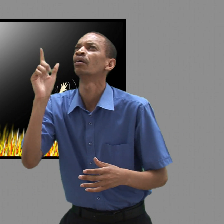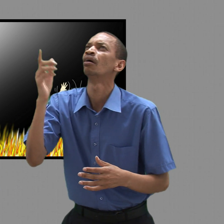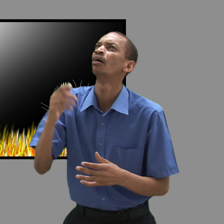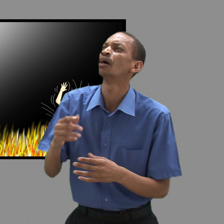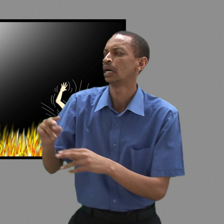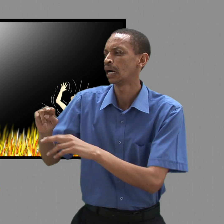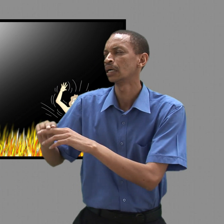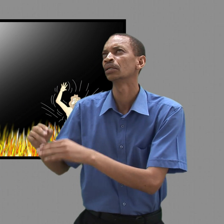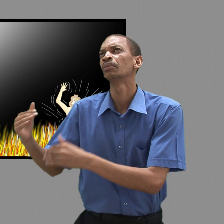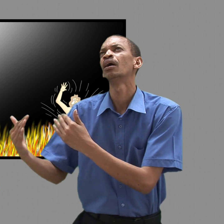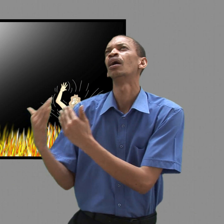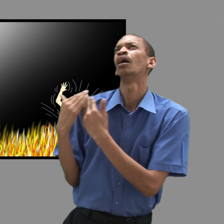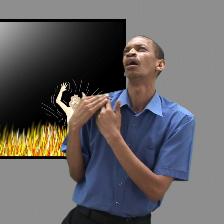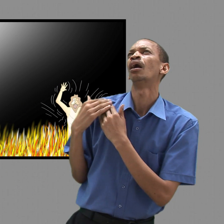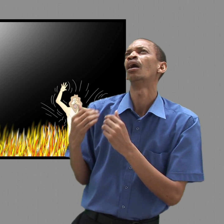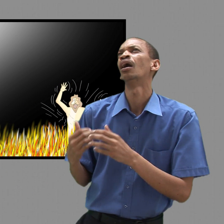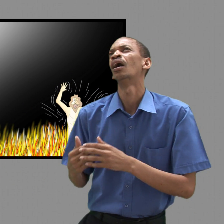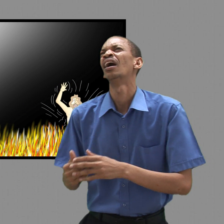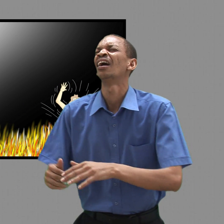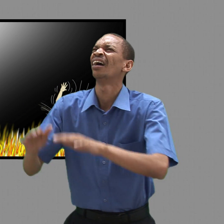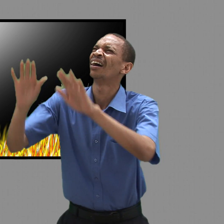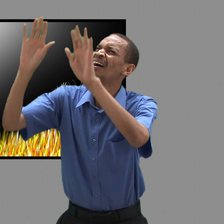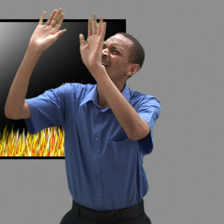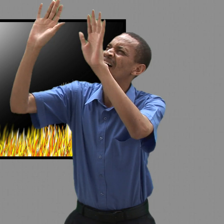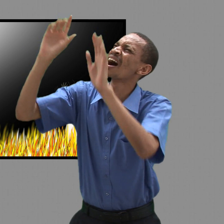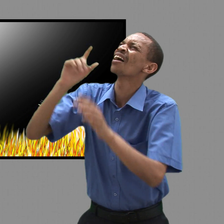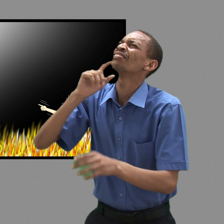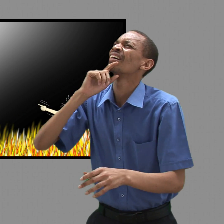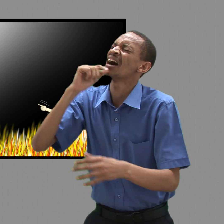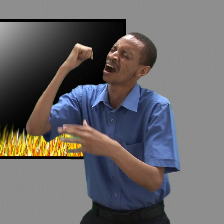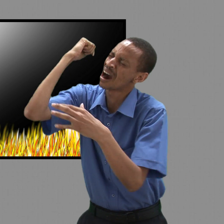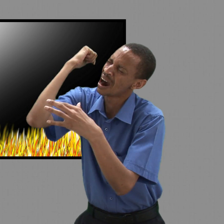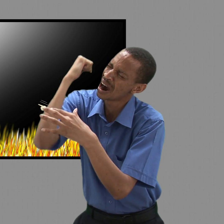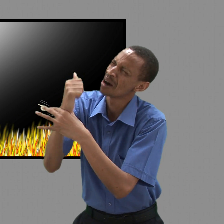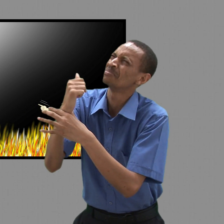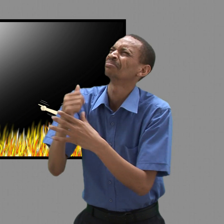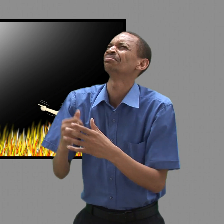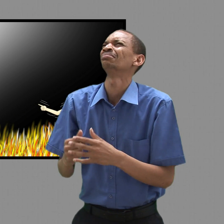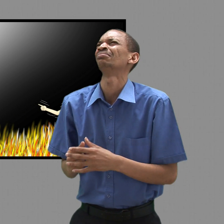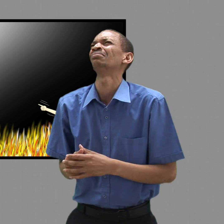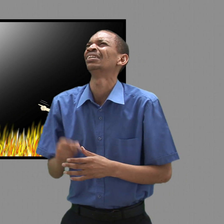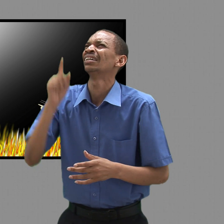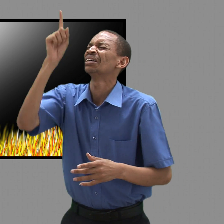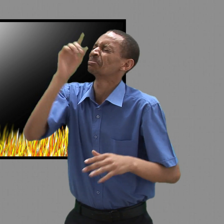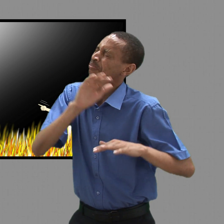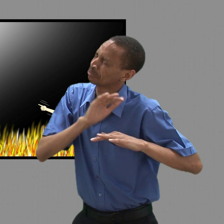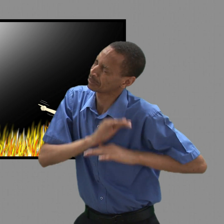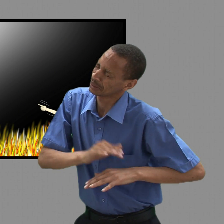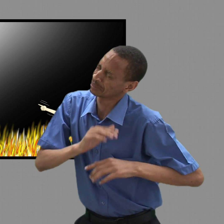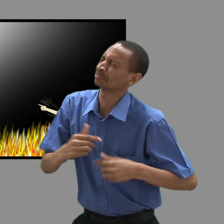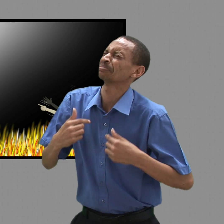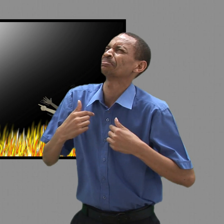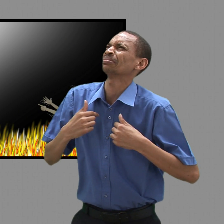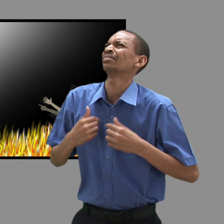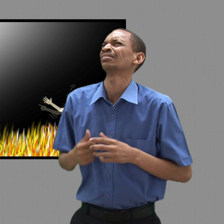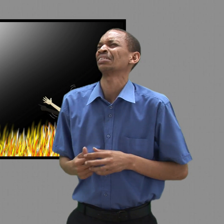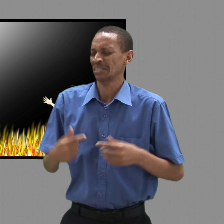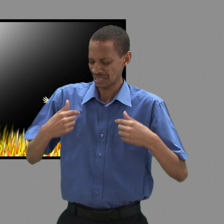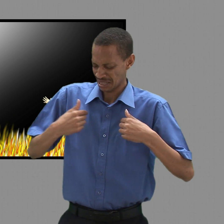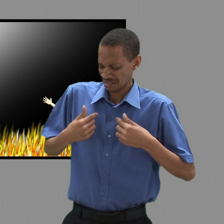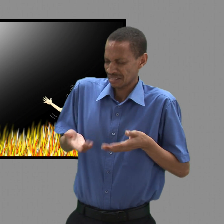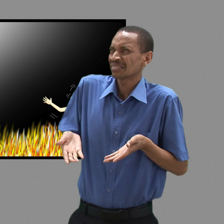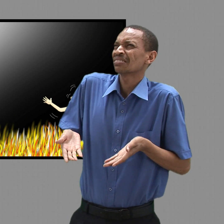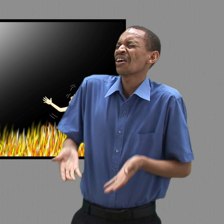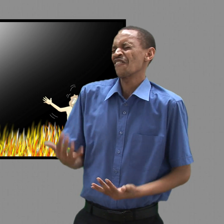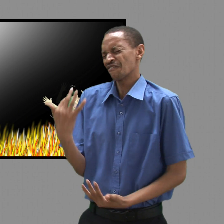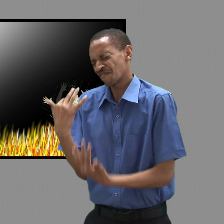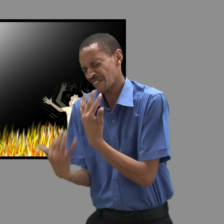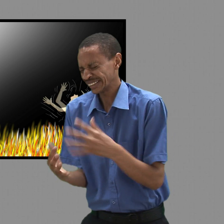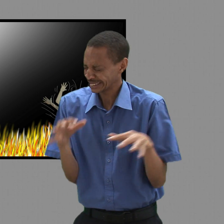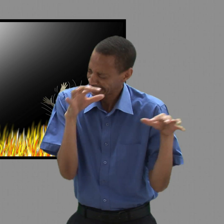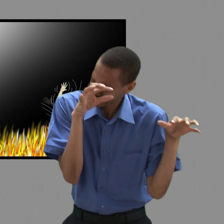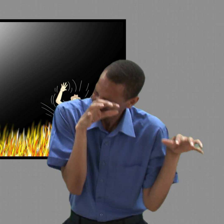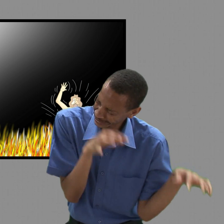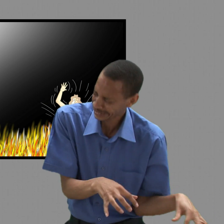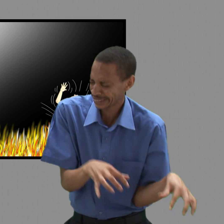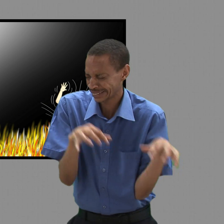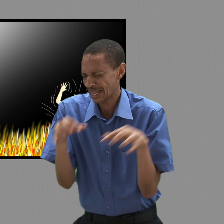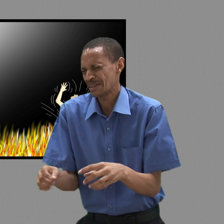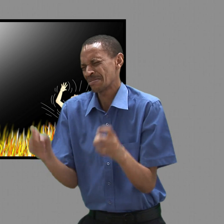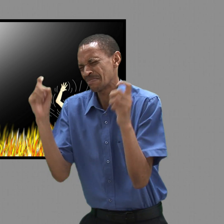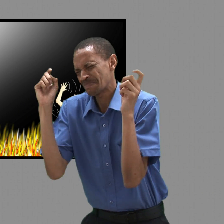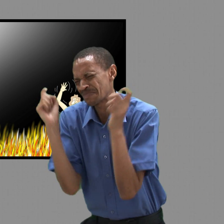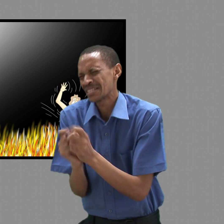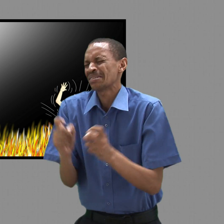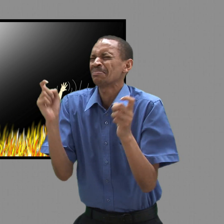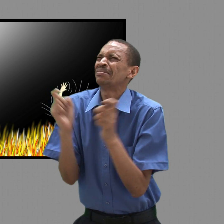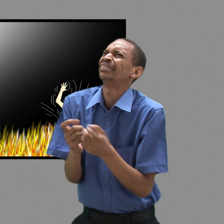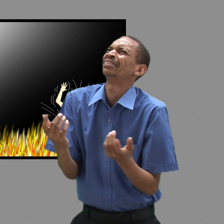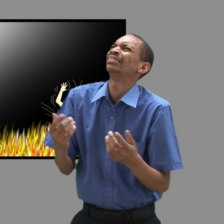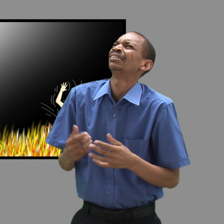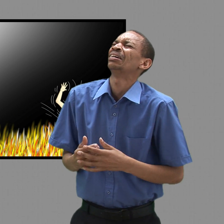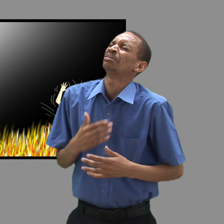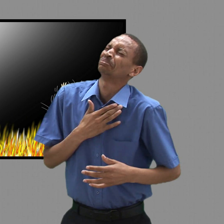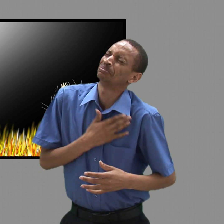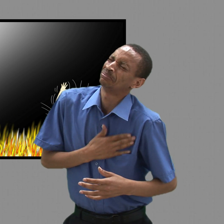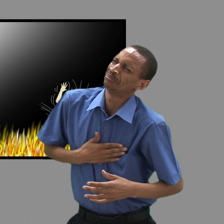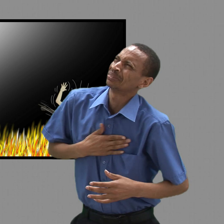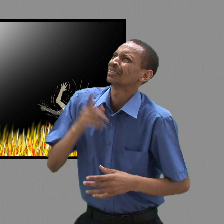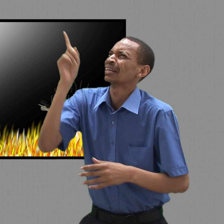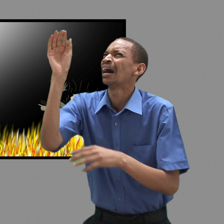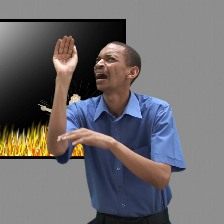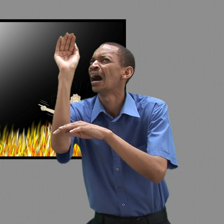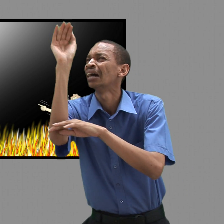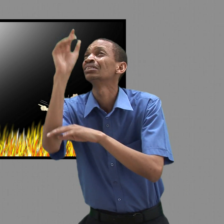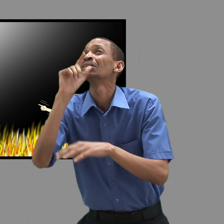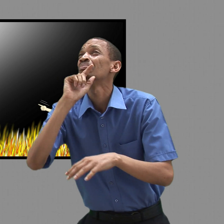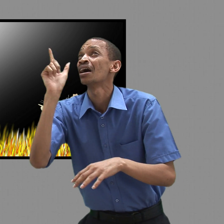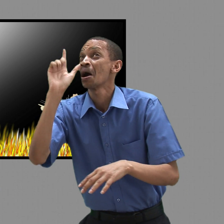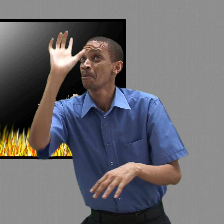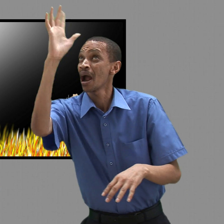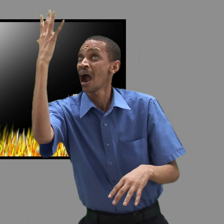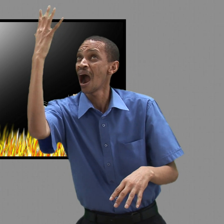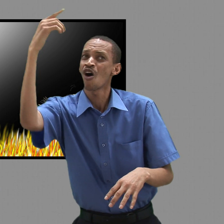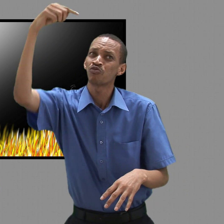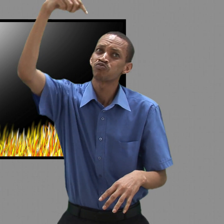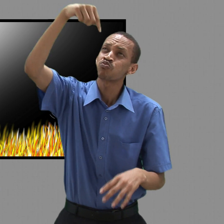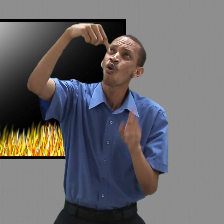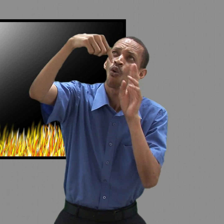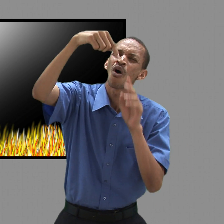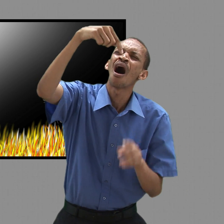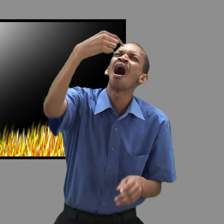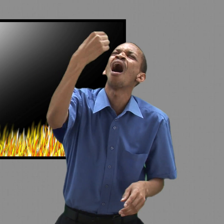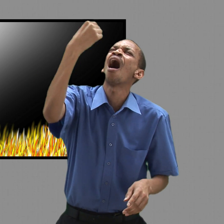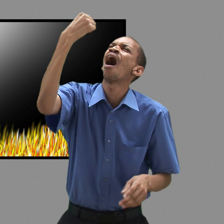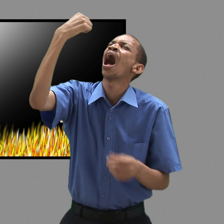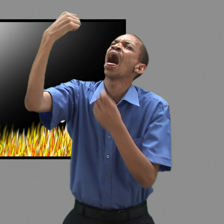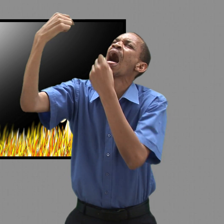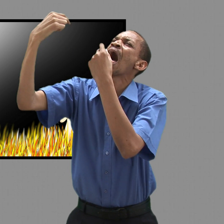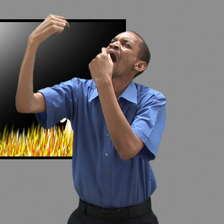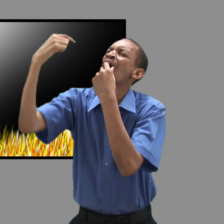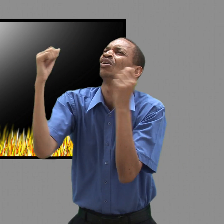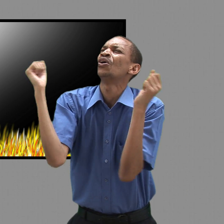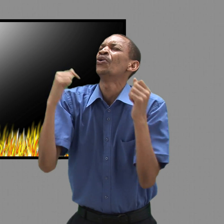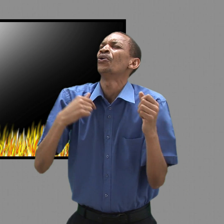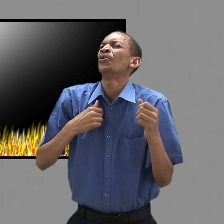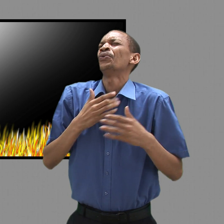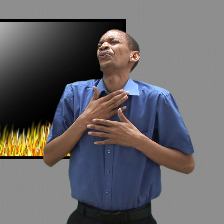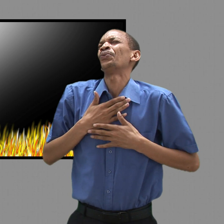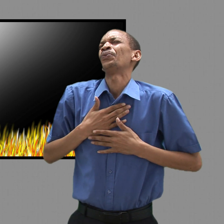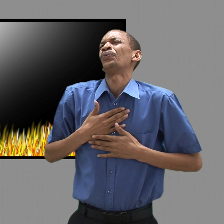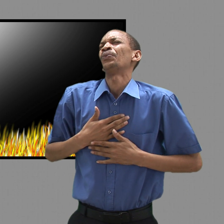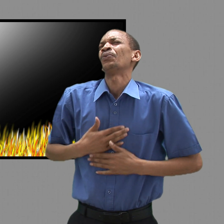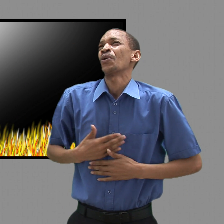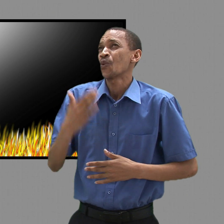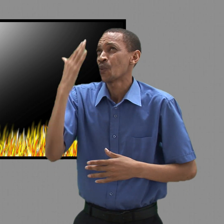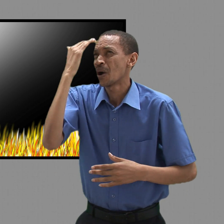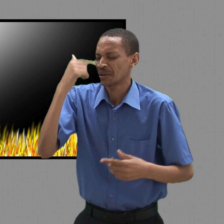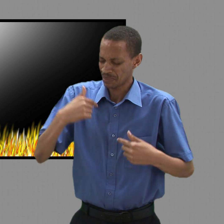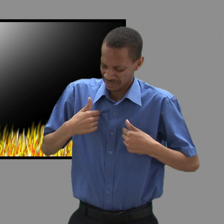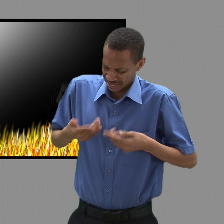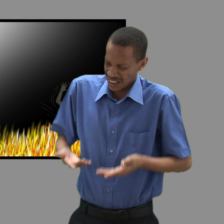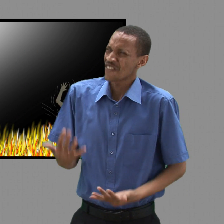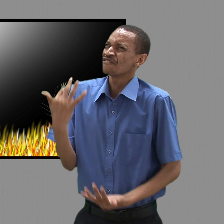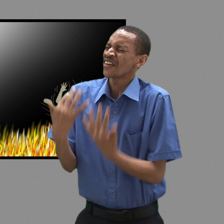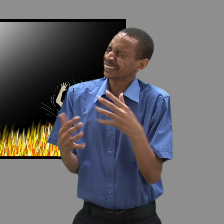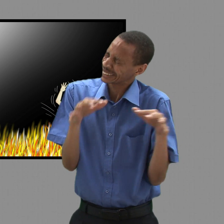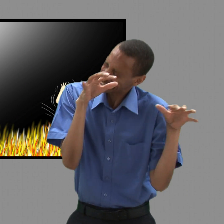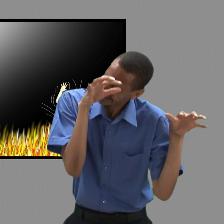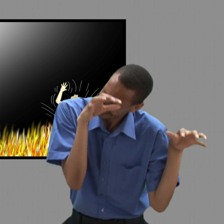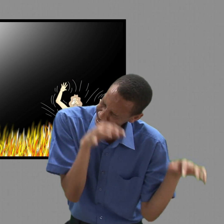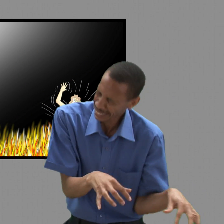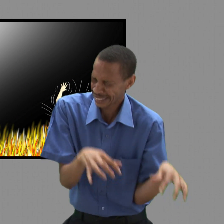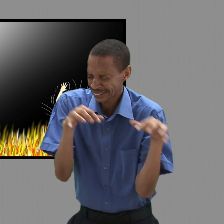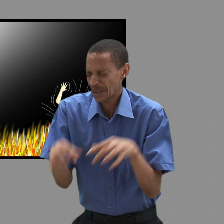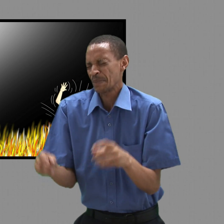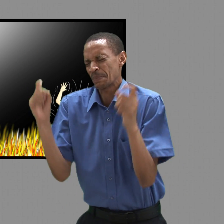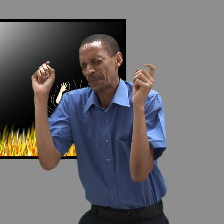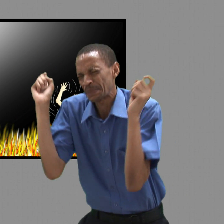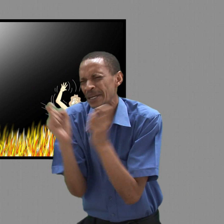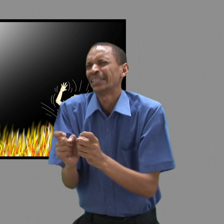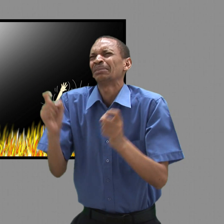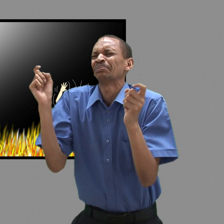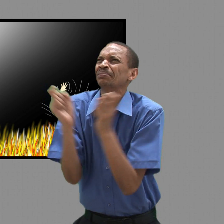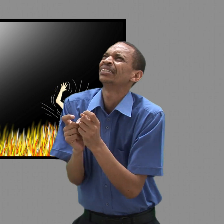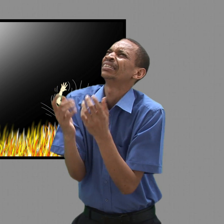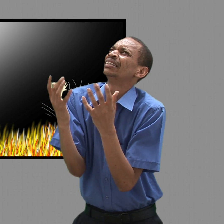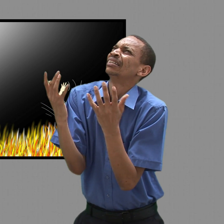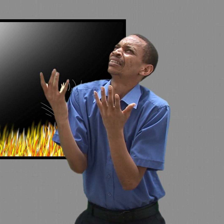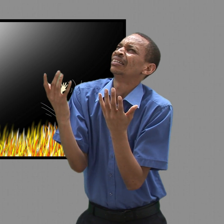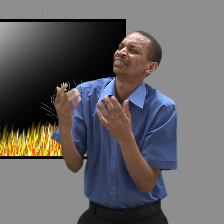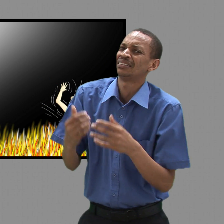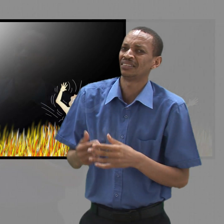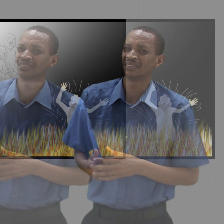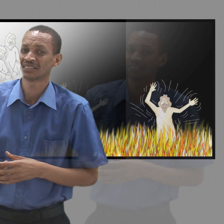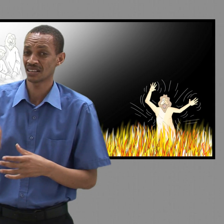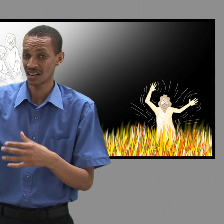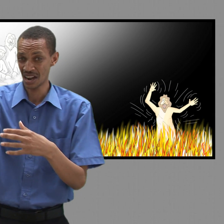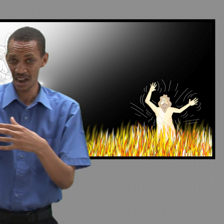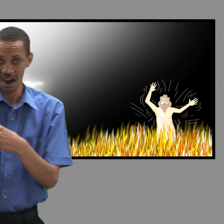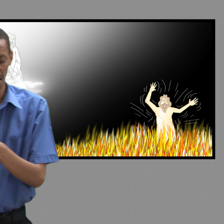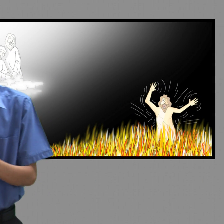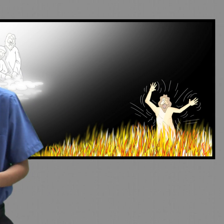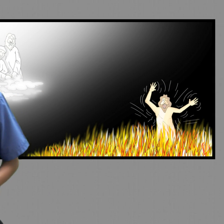So he cried out, ‘Father Abraham, have mercy on me and send Lazarus to dip the tip of his finger in water and cool my tongue. For I am in agony in this fire.’